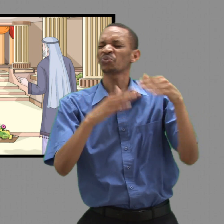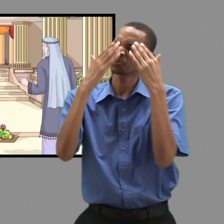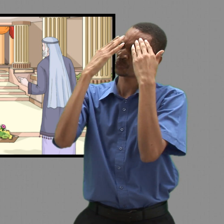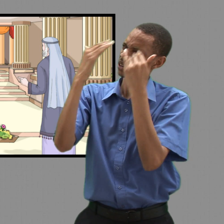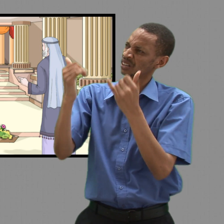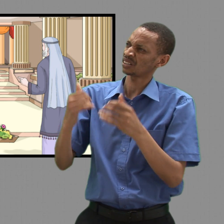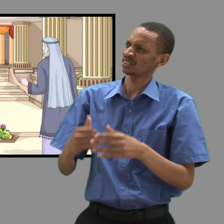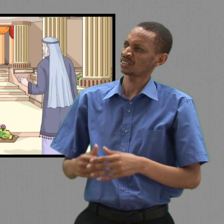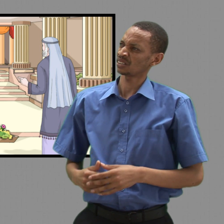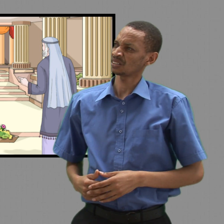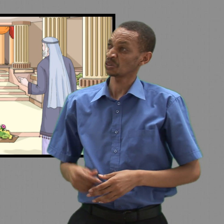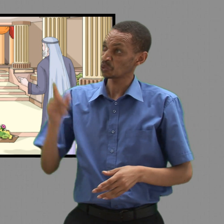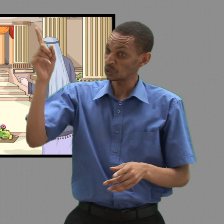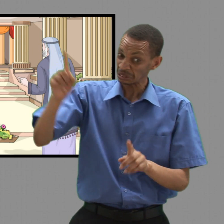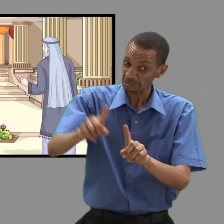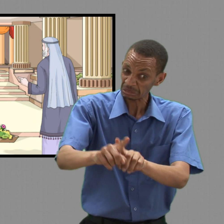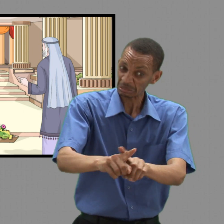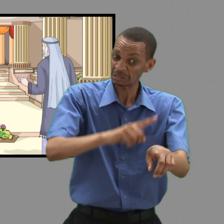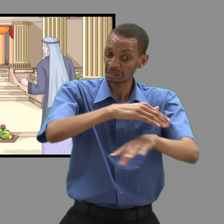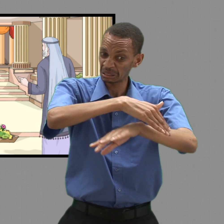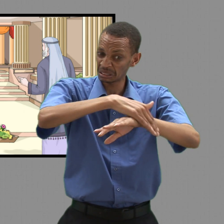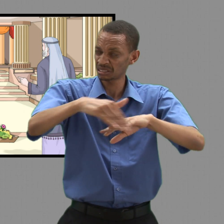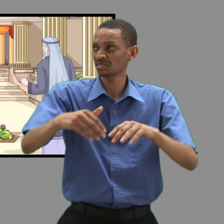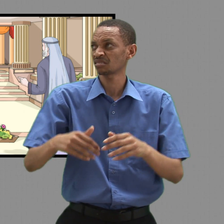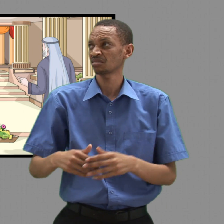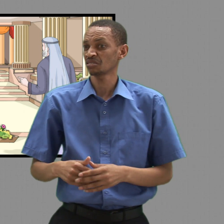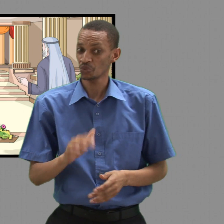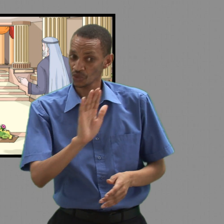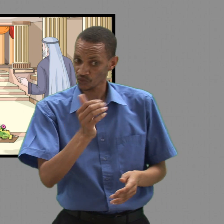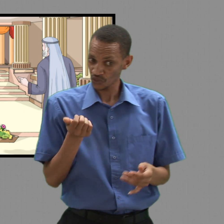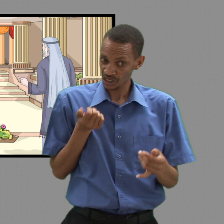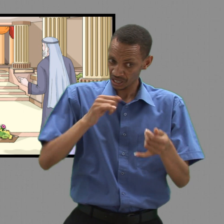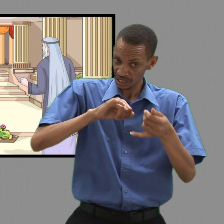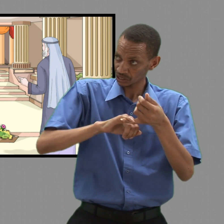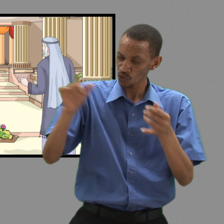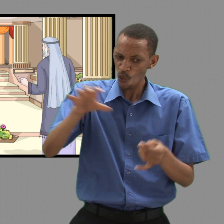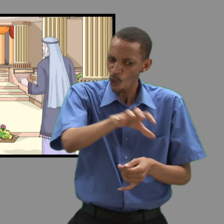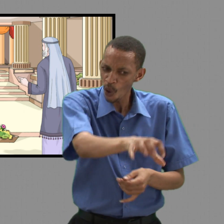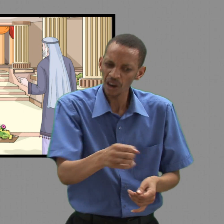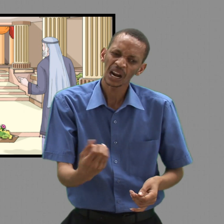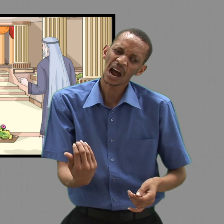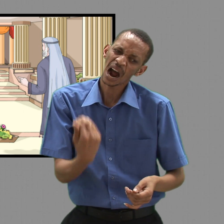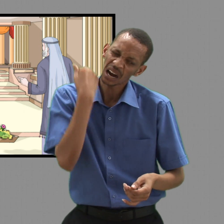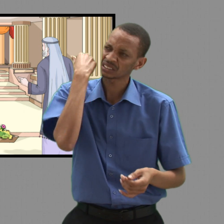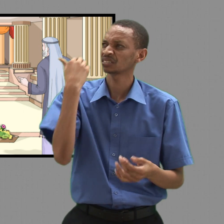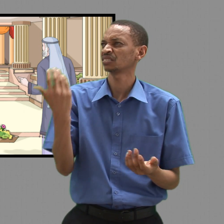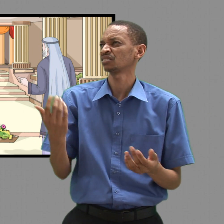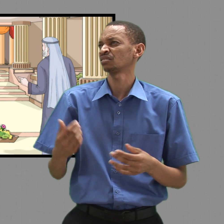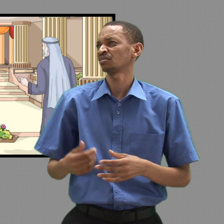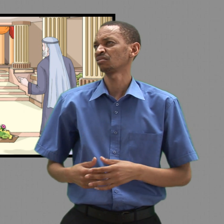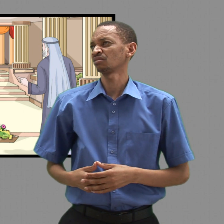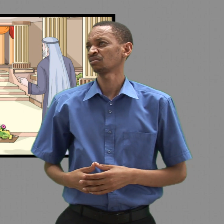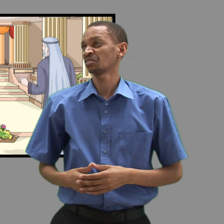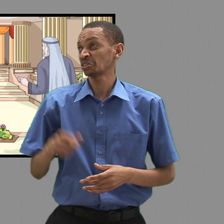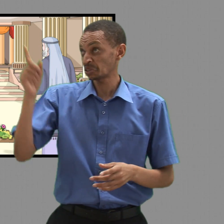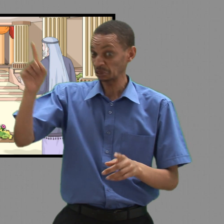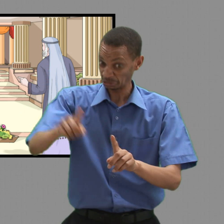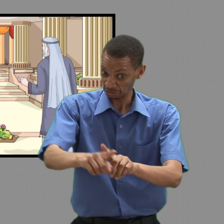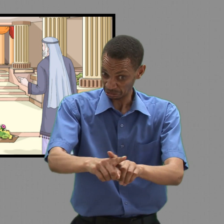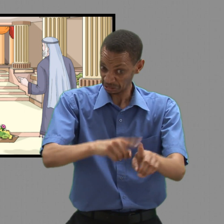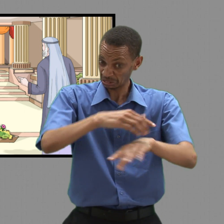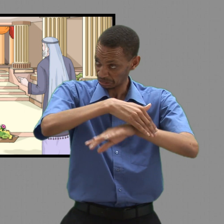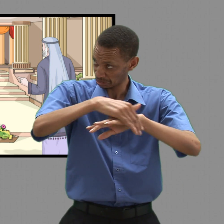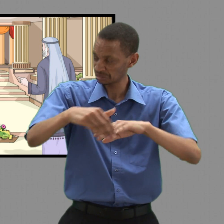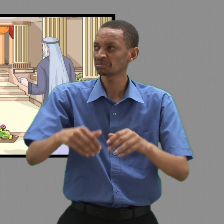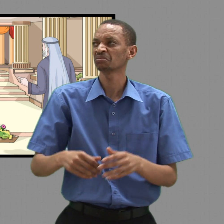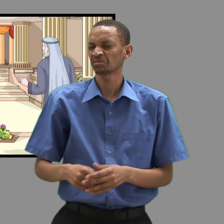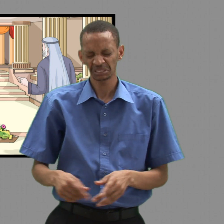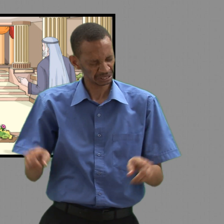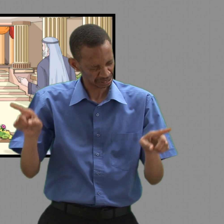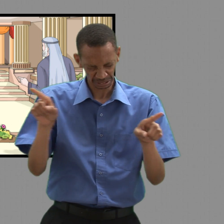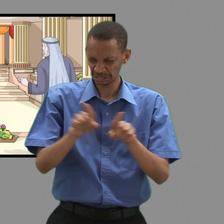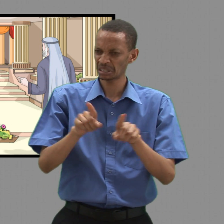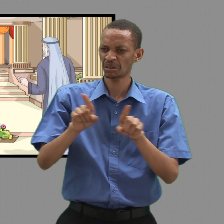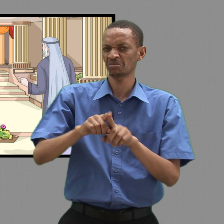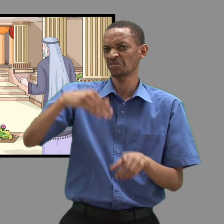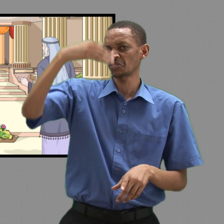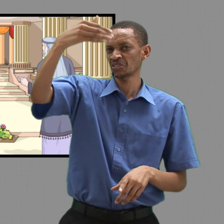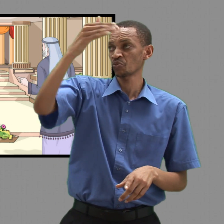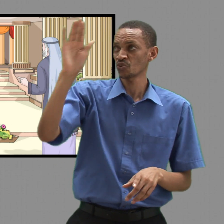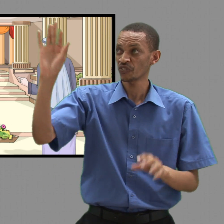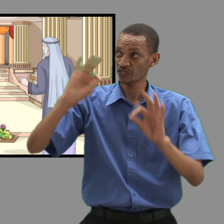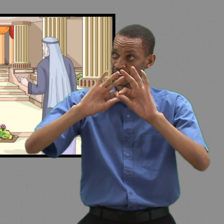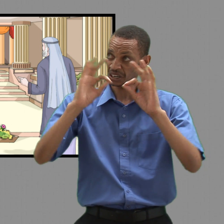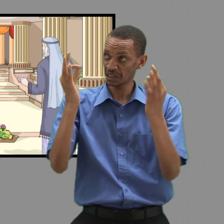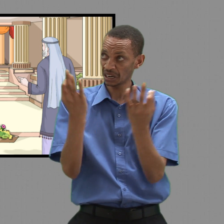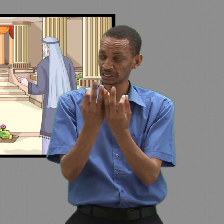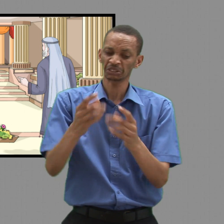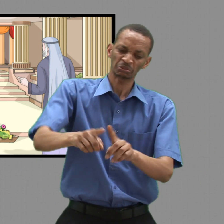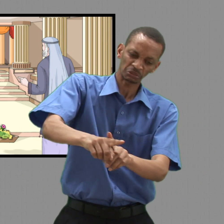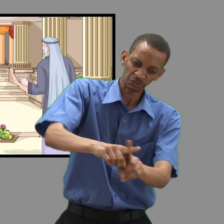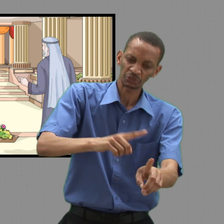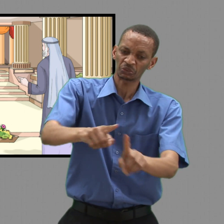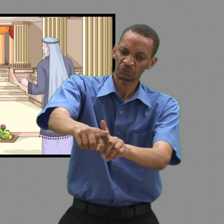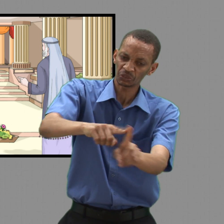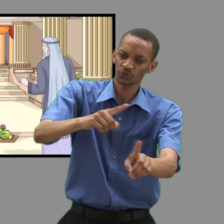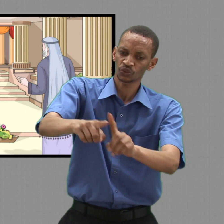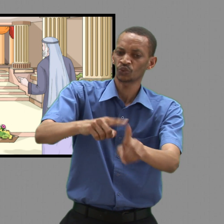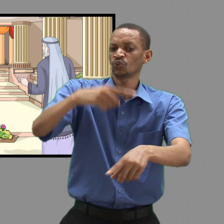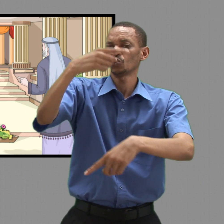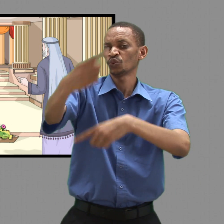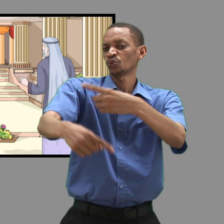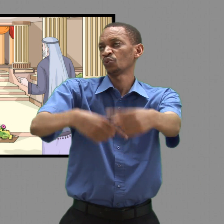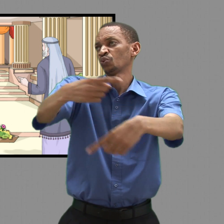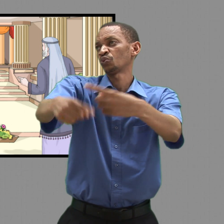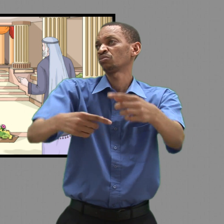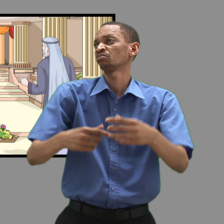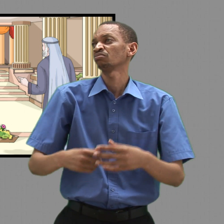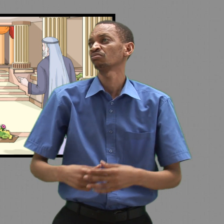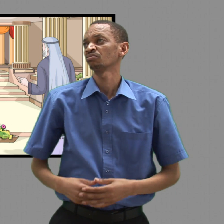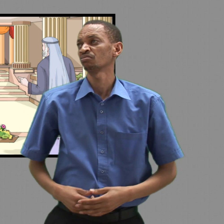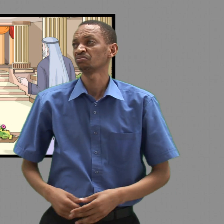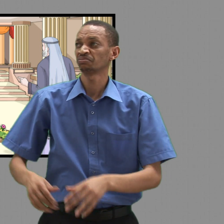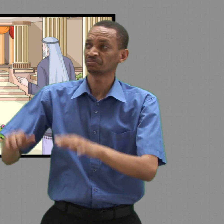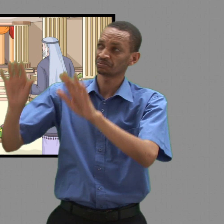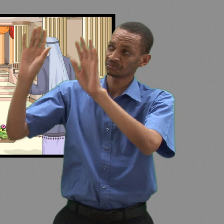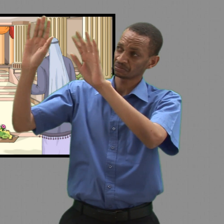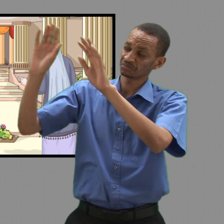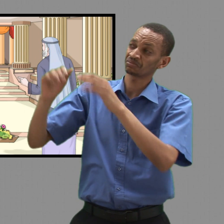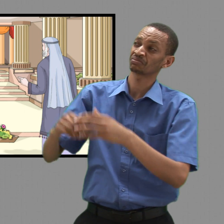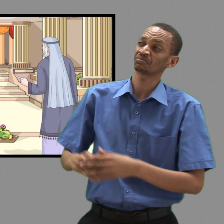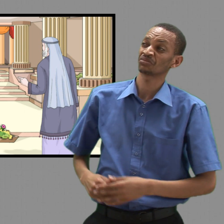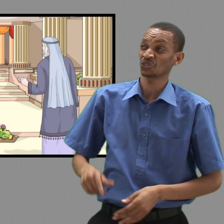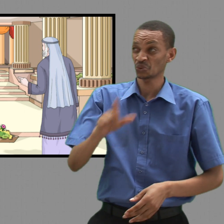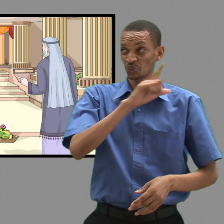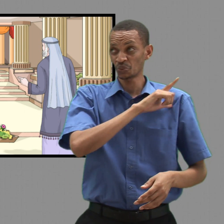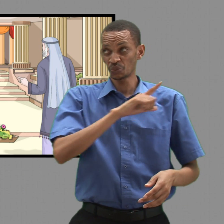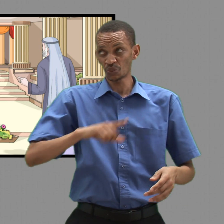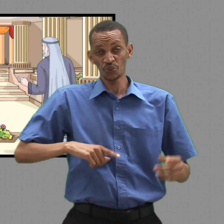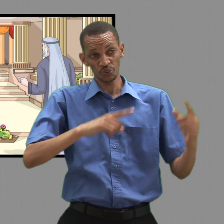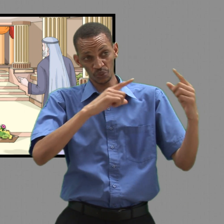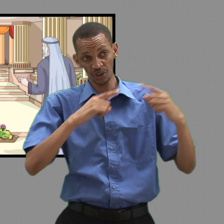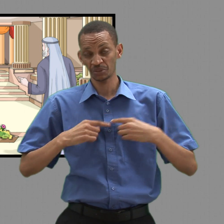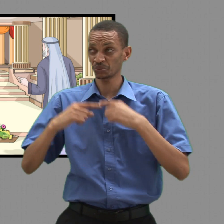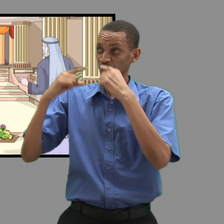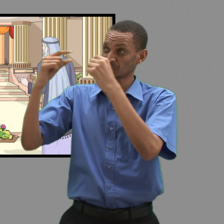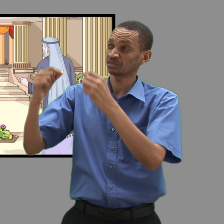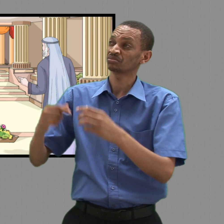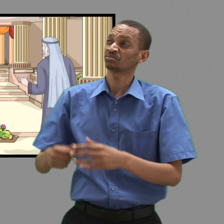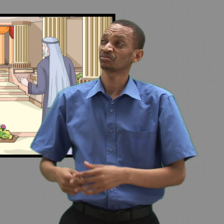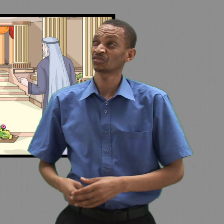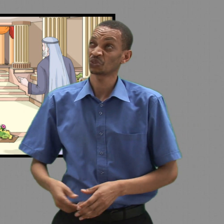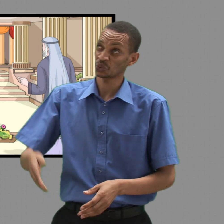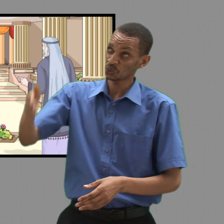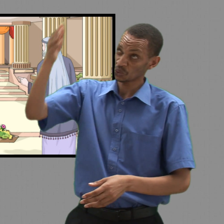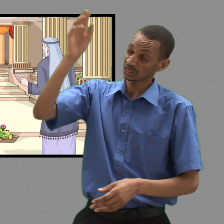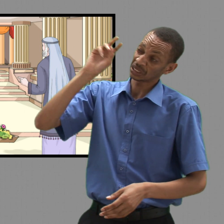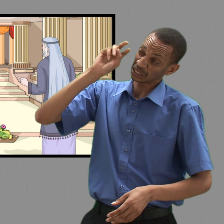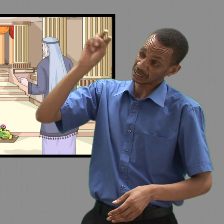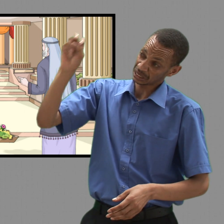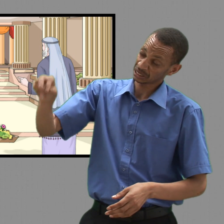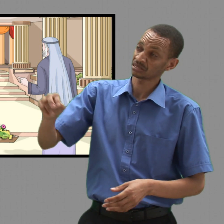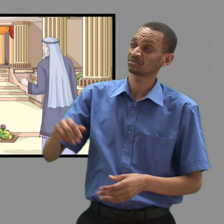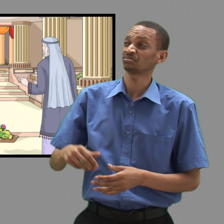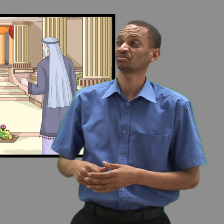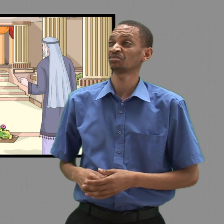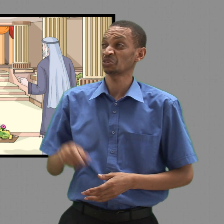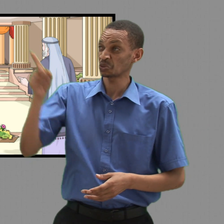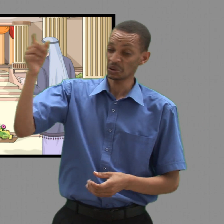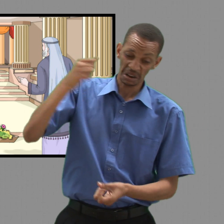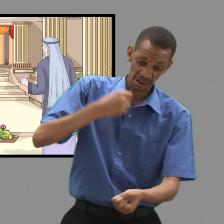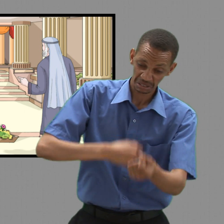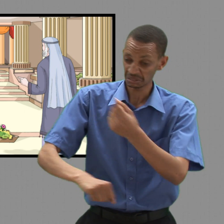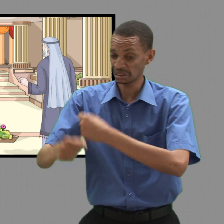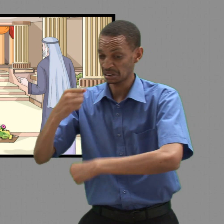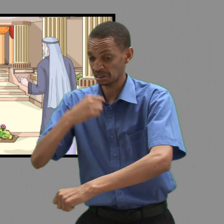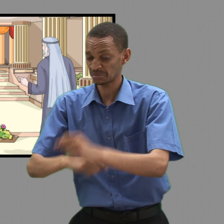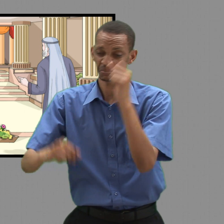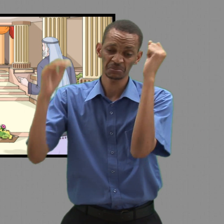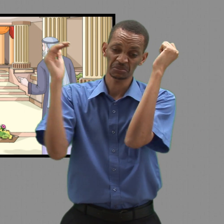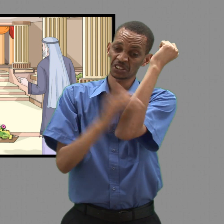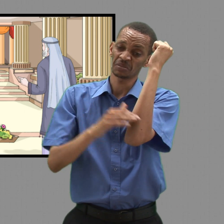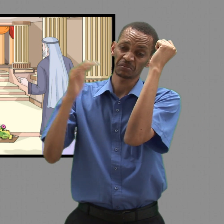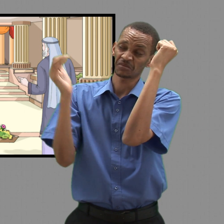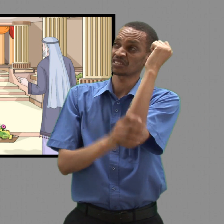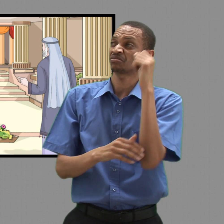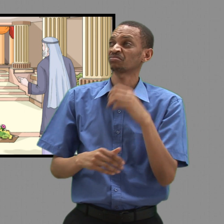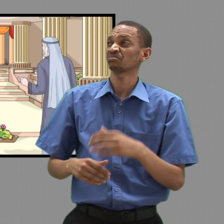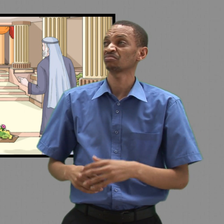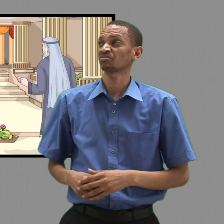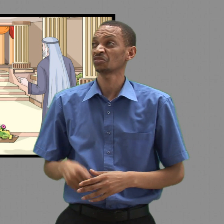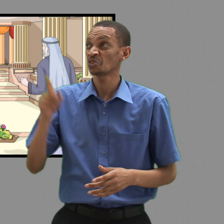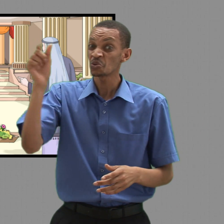Now, therefore, the sword will never depart from your house, because you have despised Me and have taken the wife of Uriah the Hittite to be your own.’